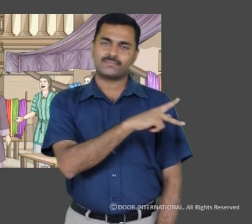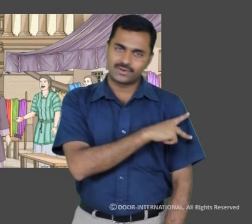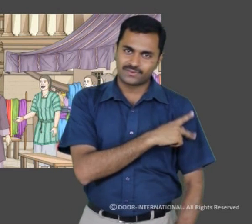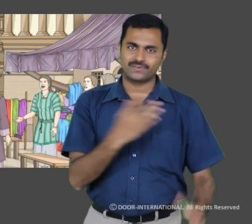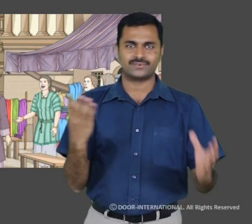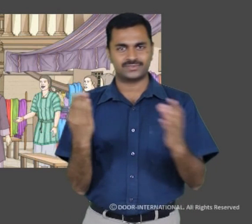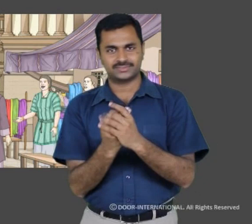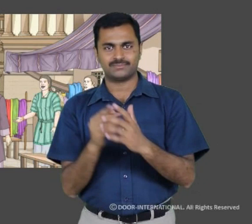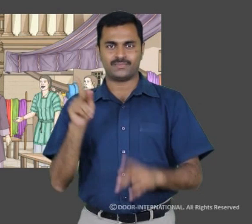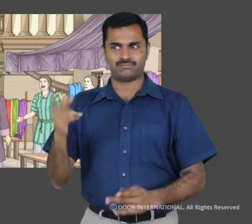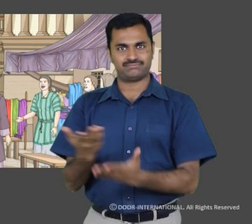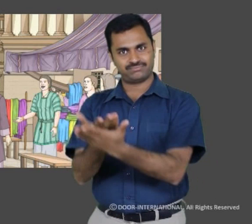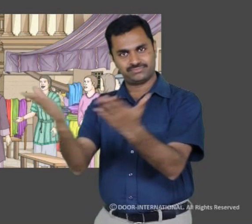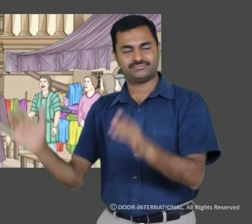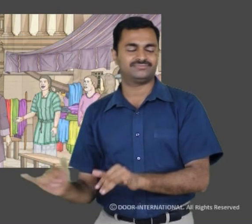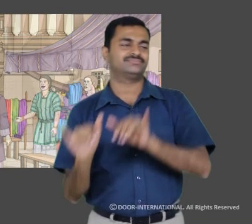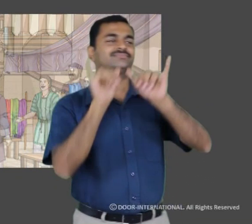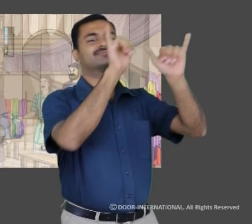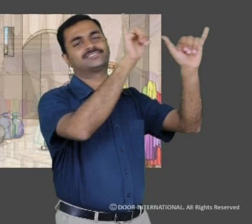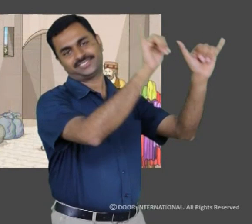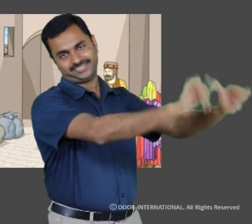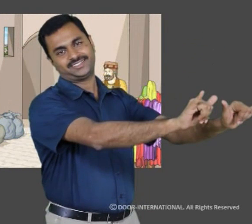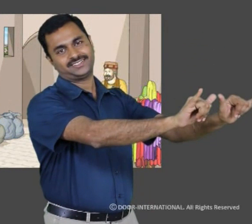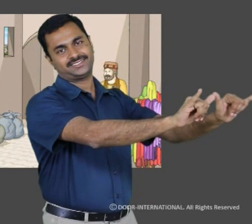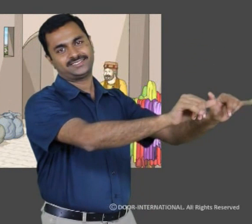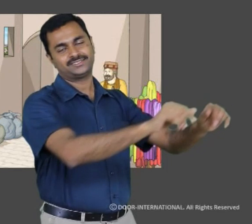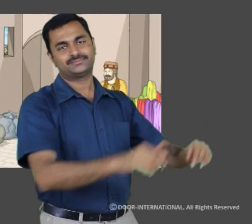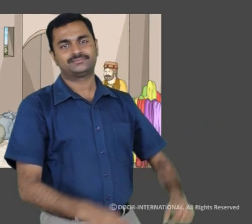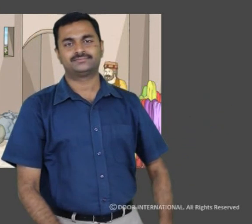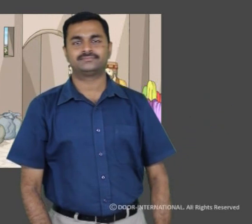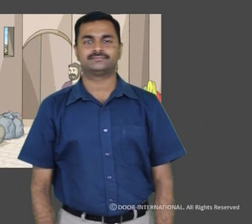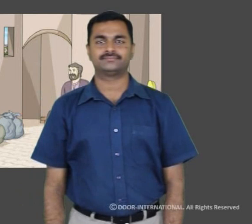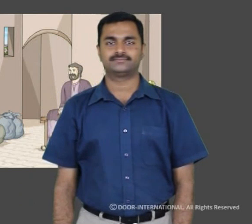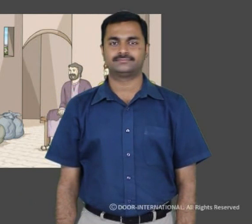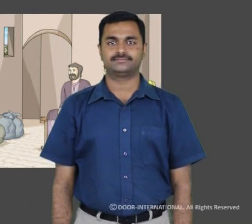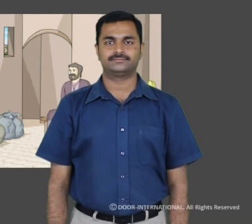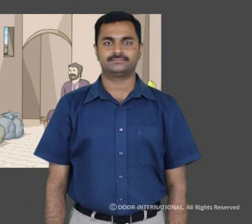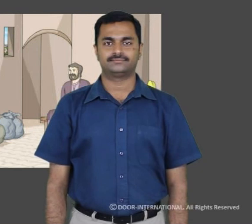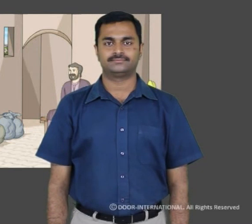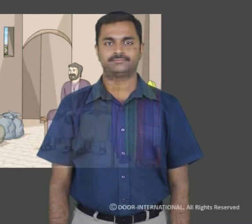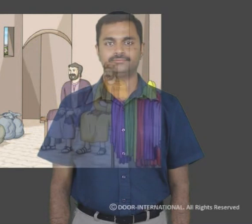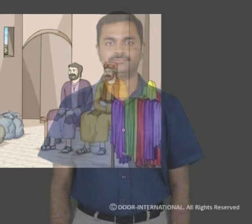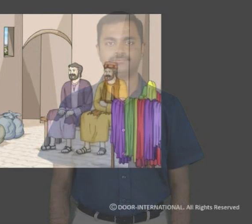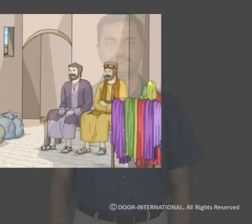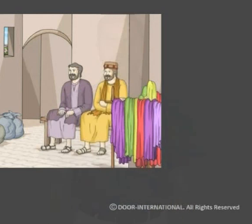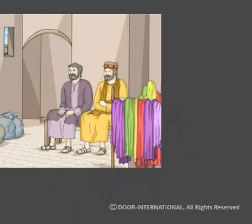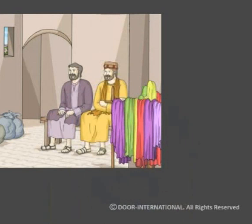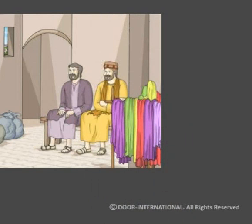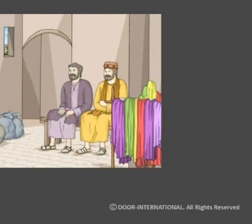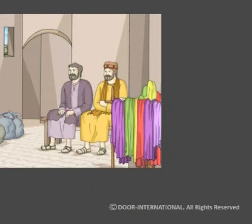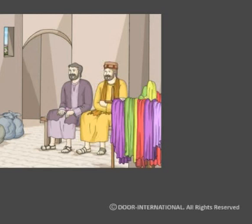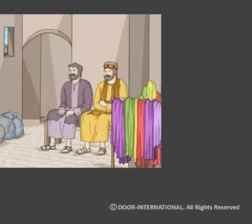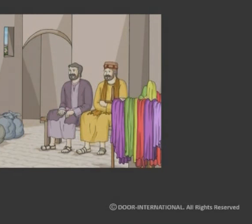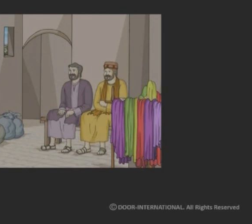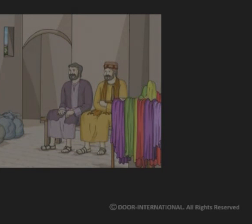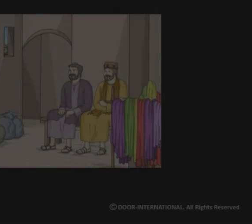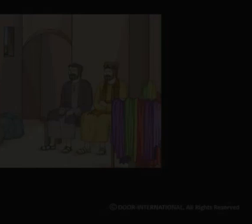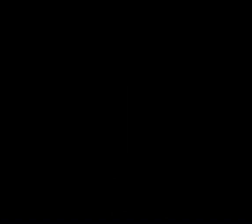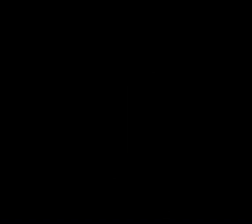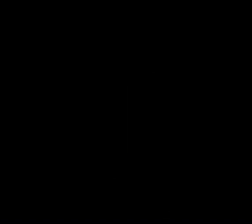And she persuaded us.